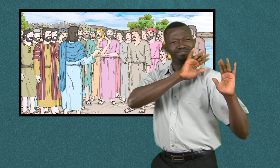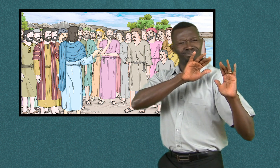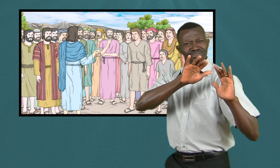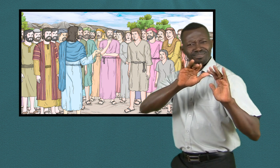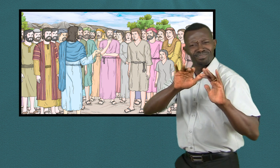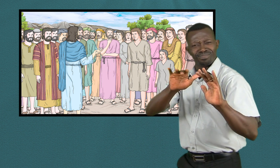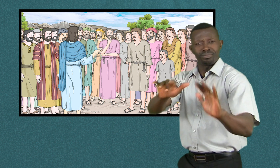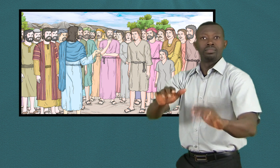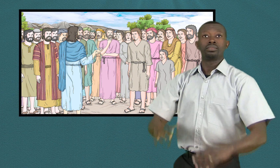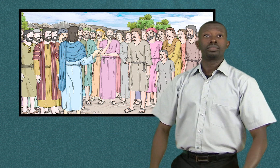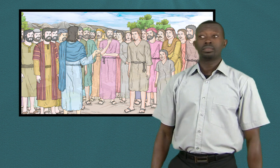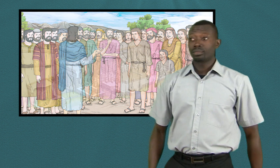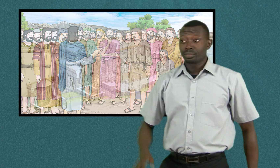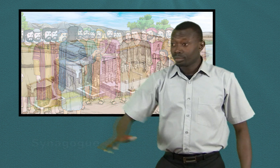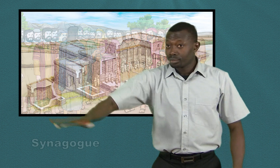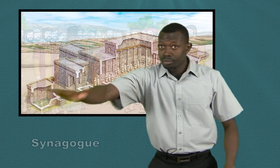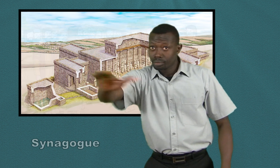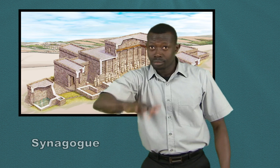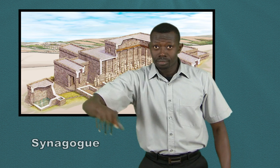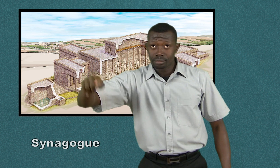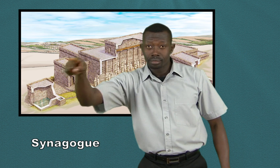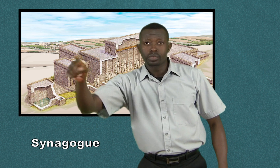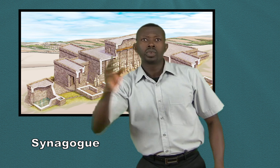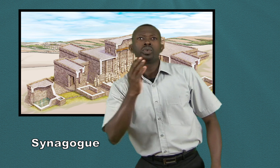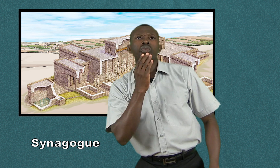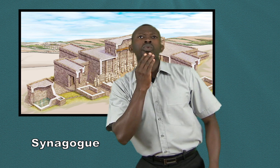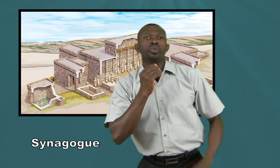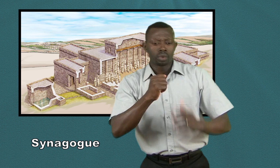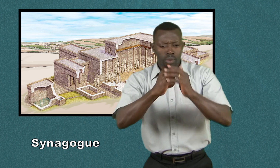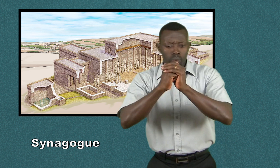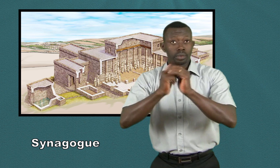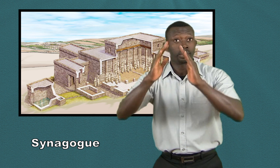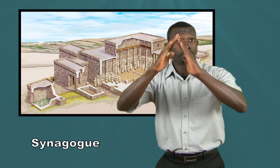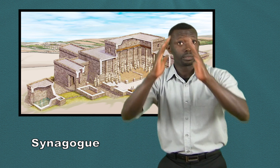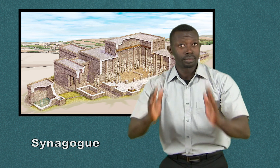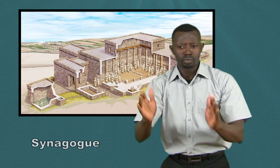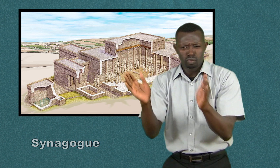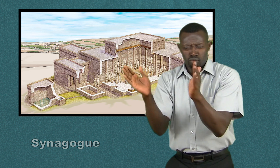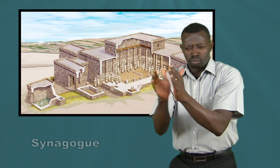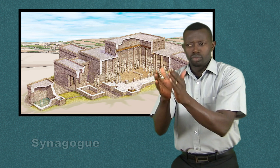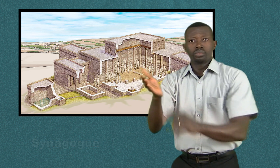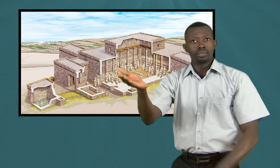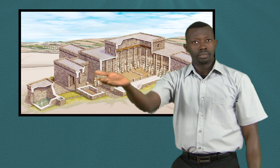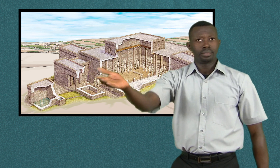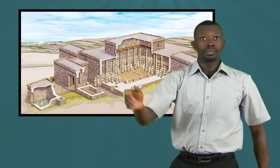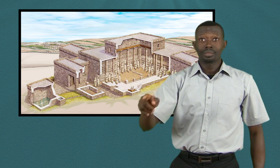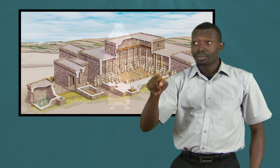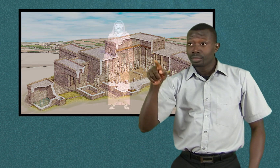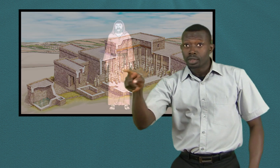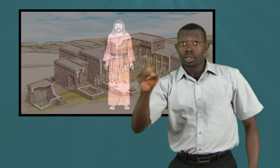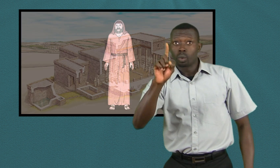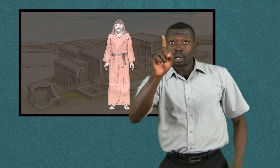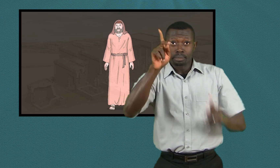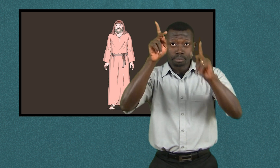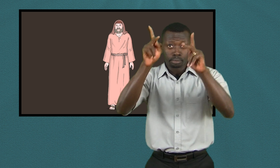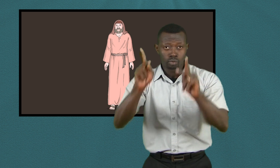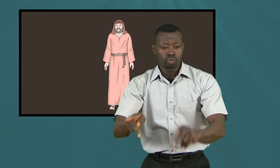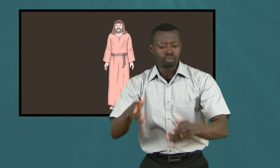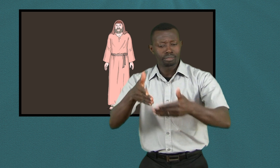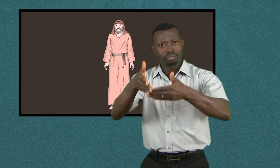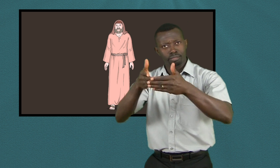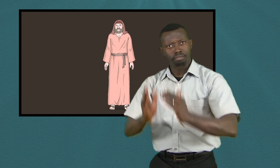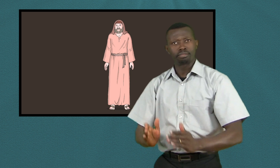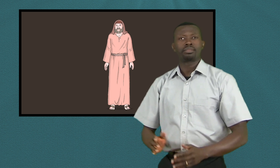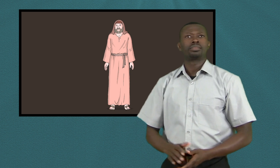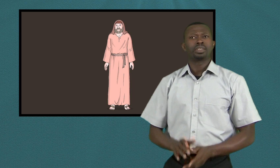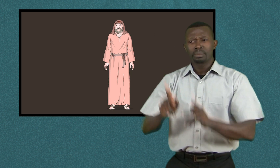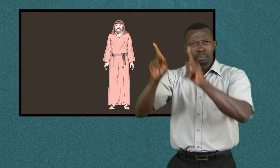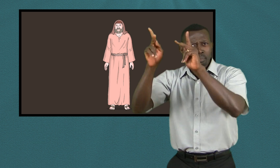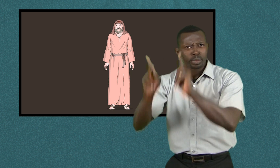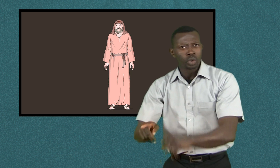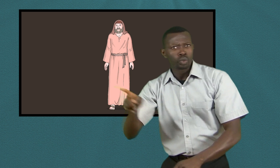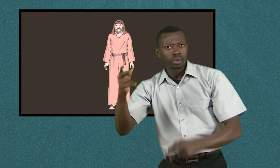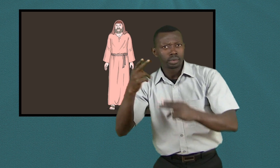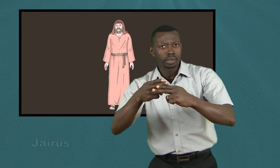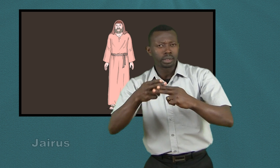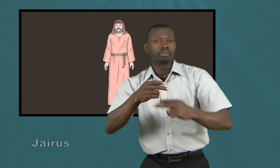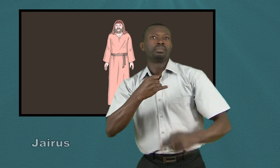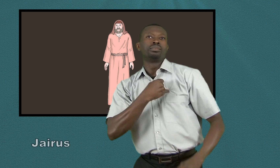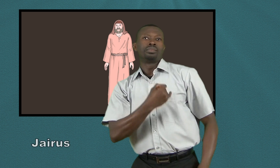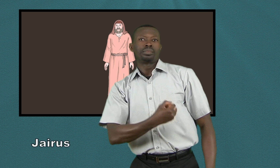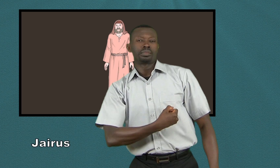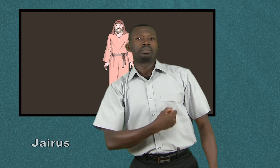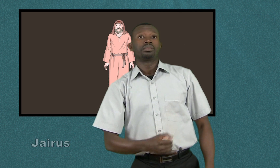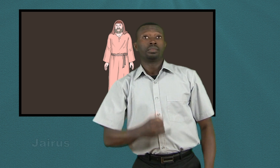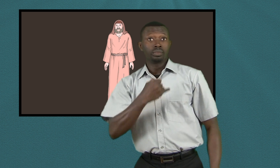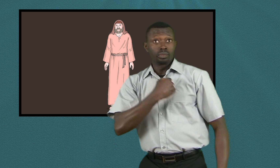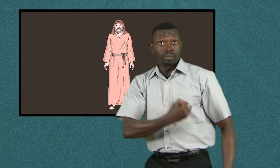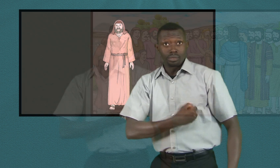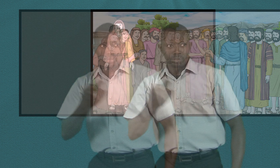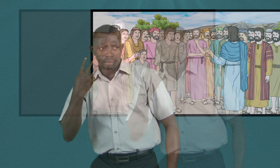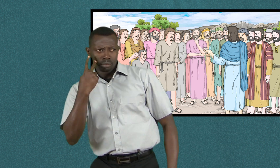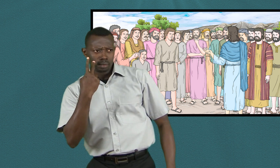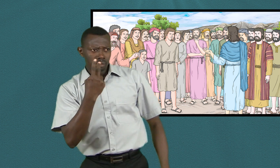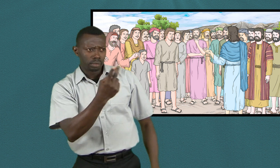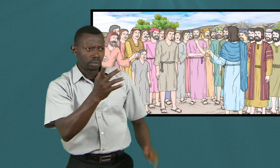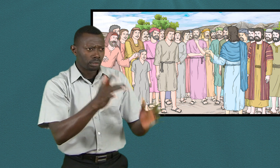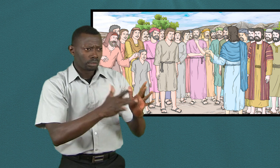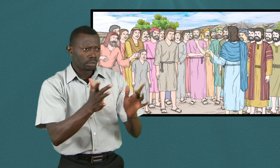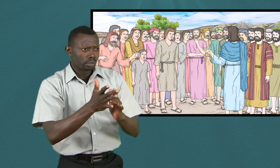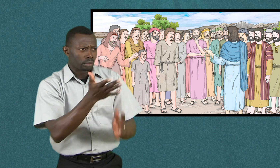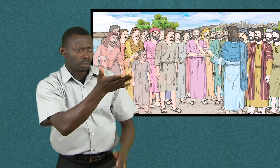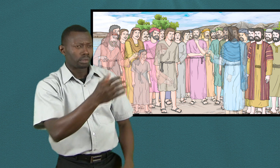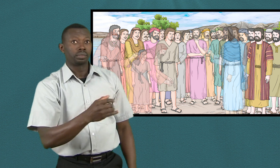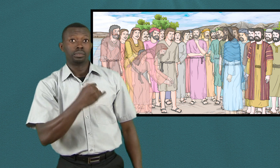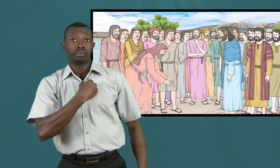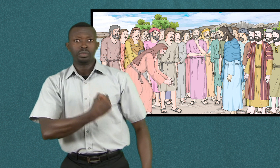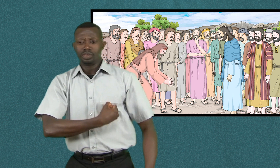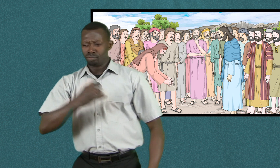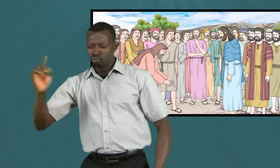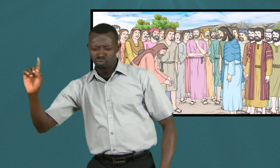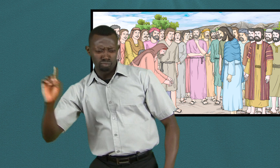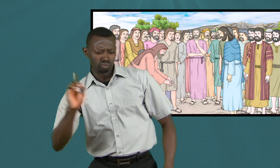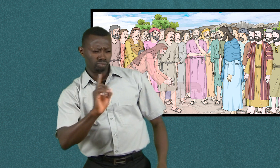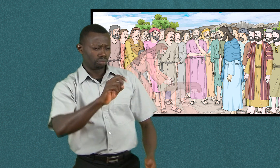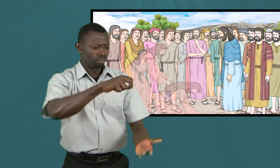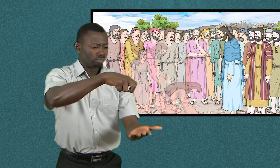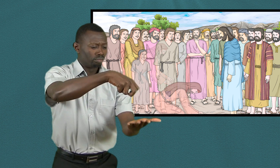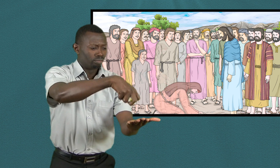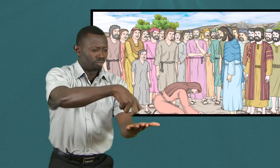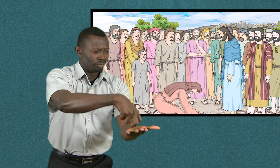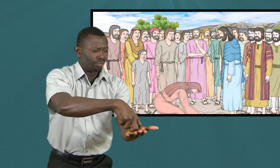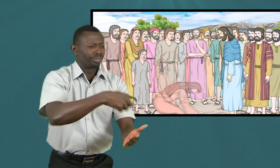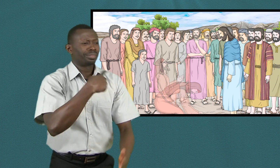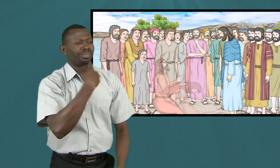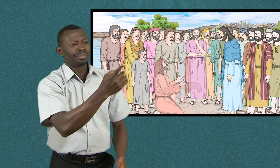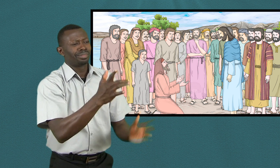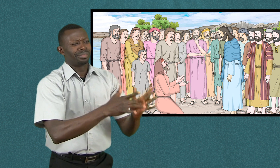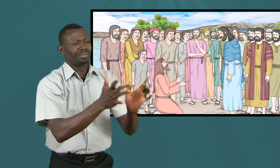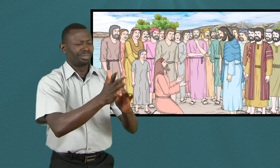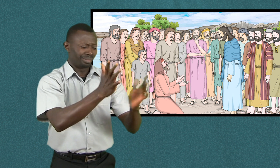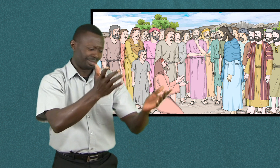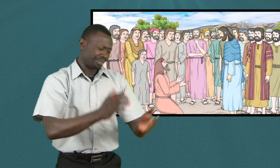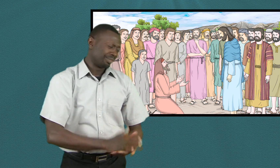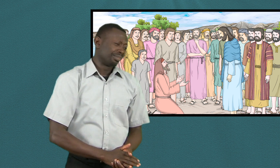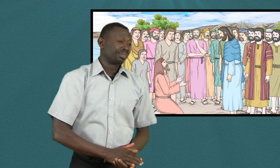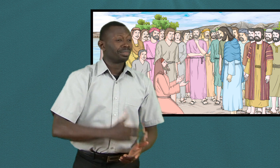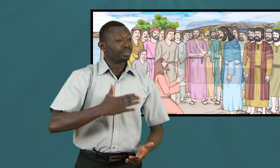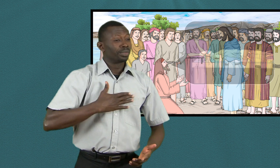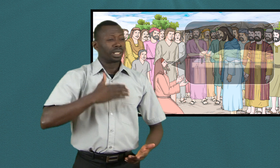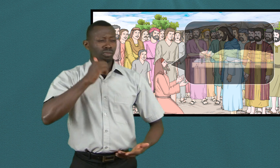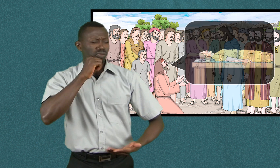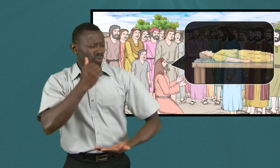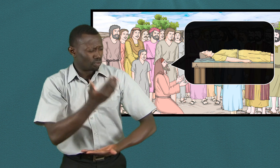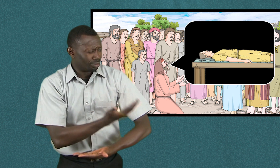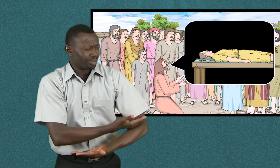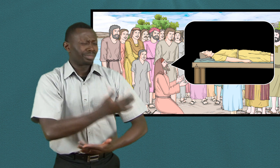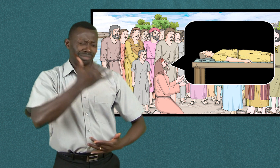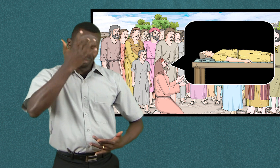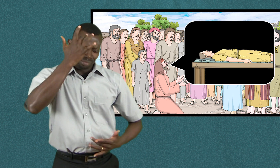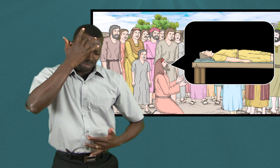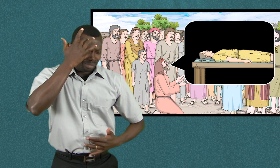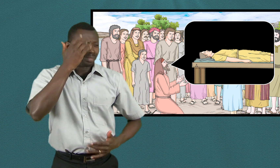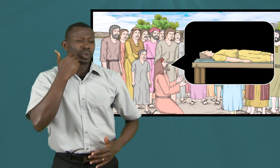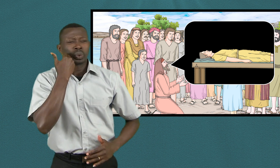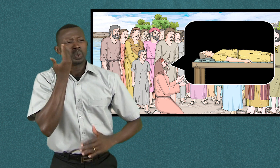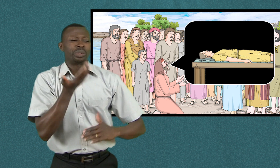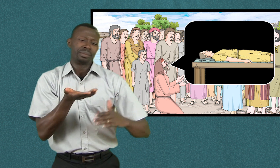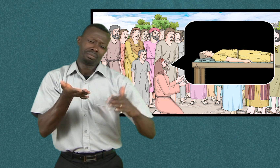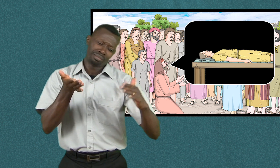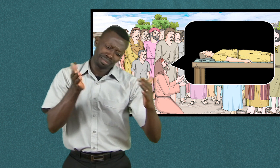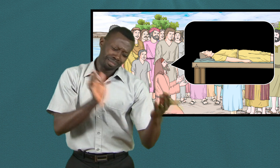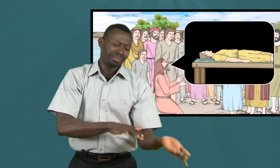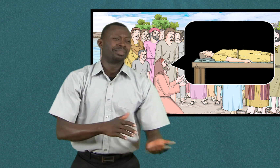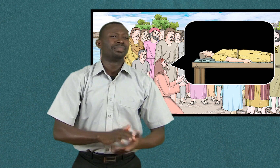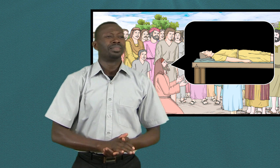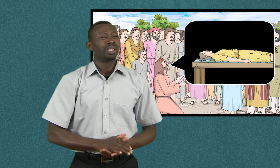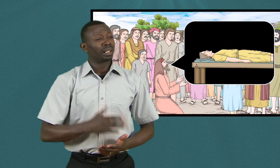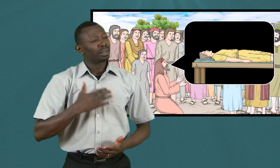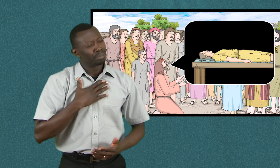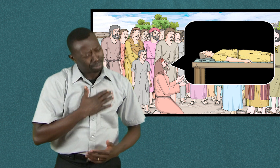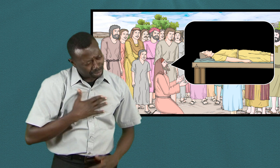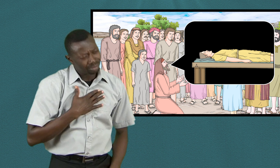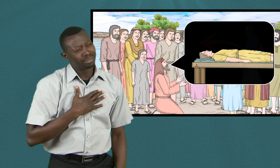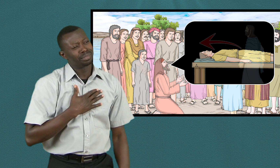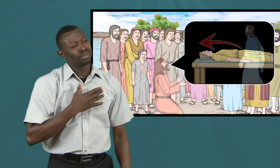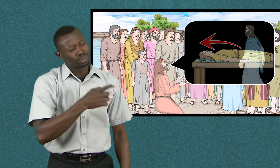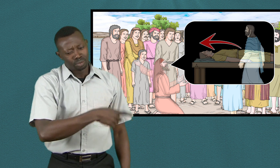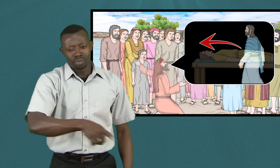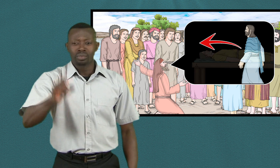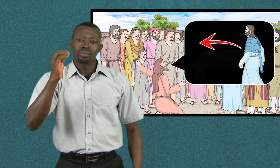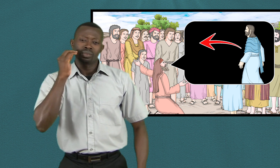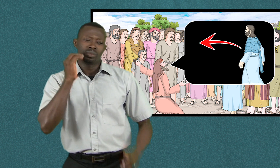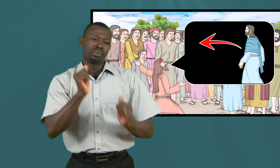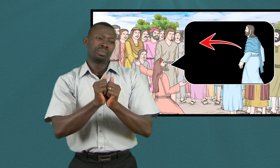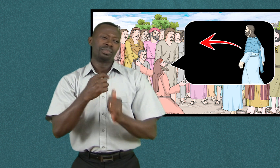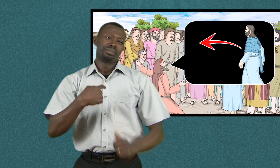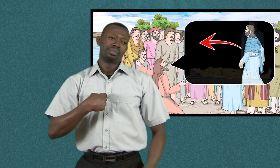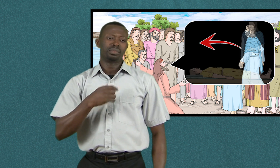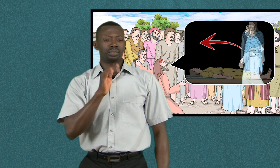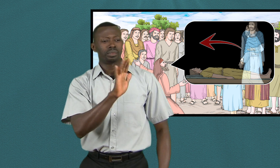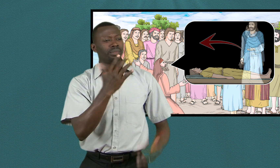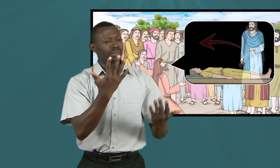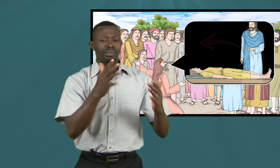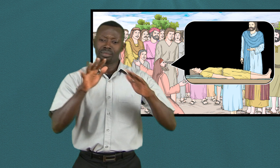A synagogue leader named Jairus arrived, and seeing Jesus, he fell at His feet and pleaded with Him urgently, “My little daughter is near death.